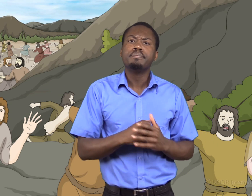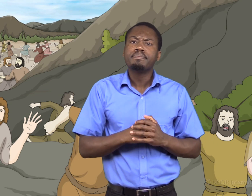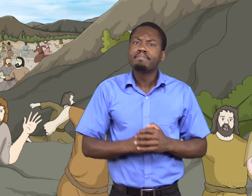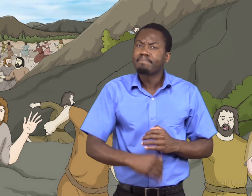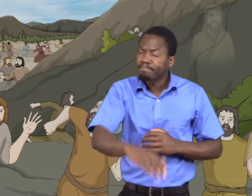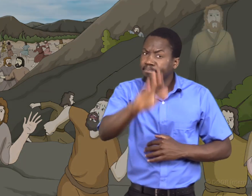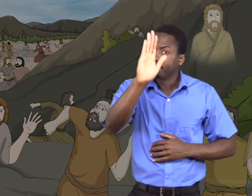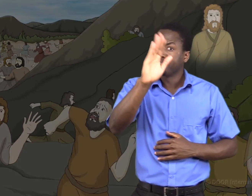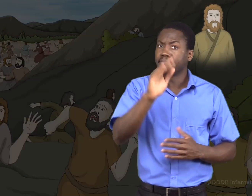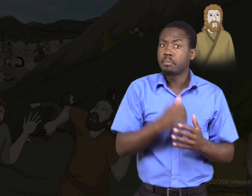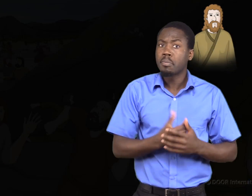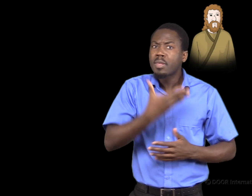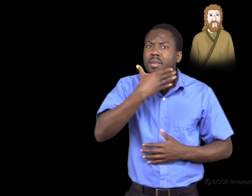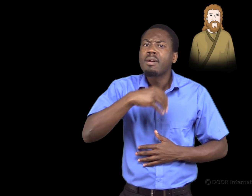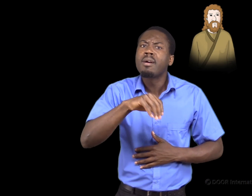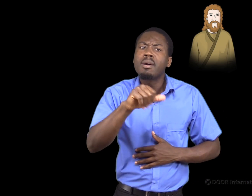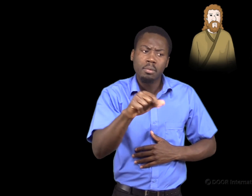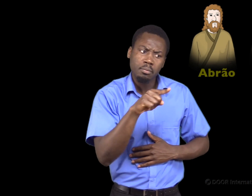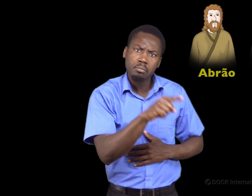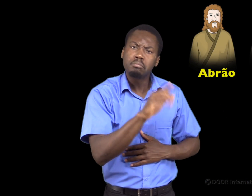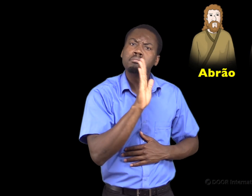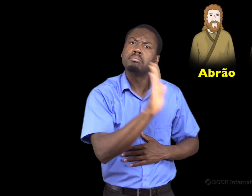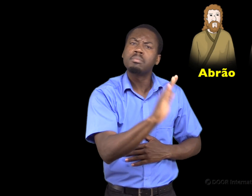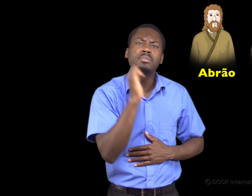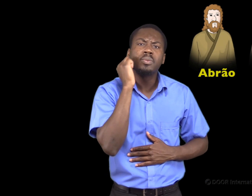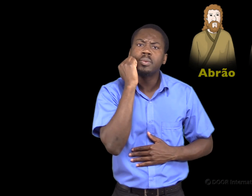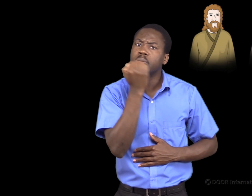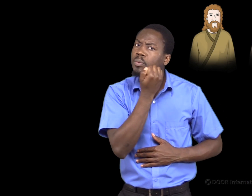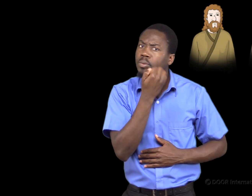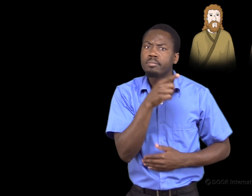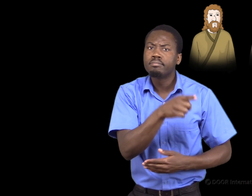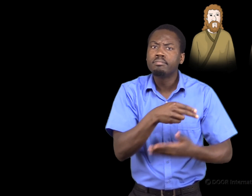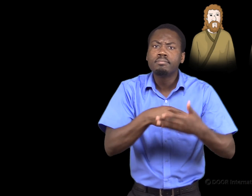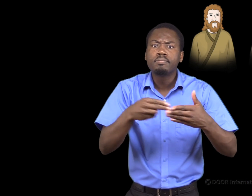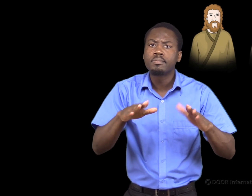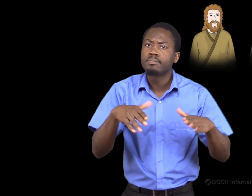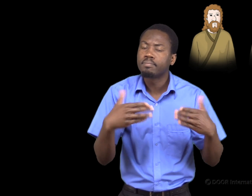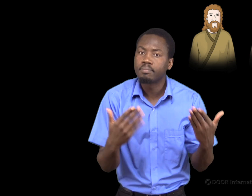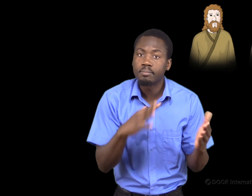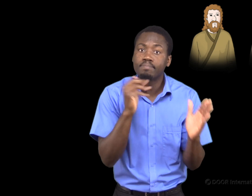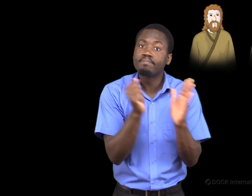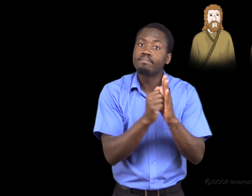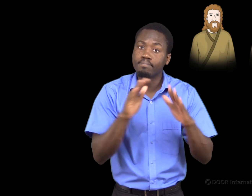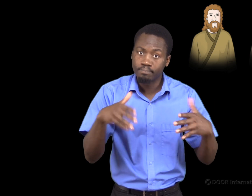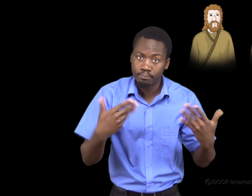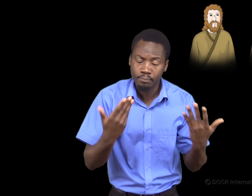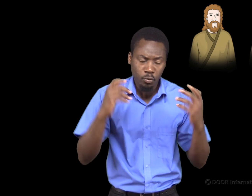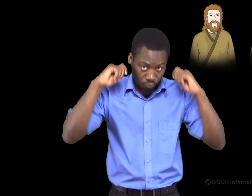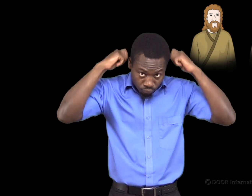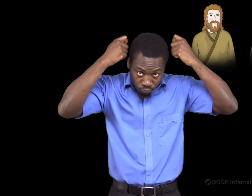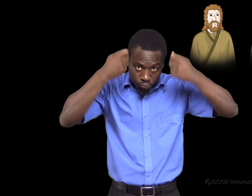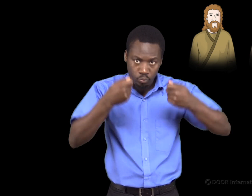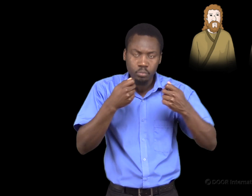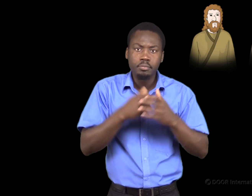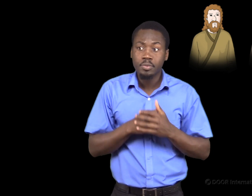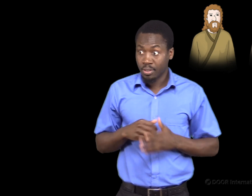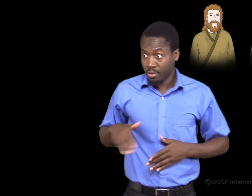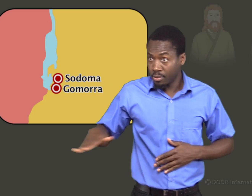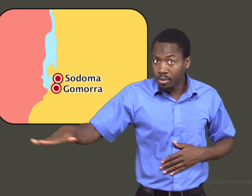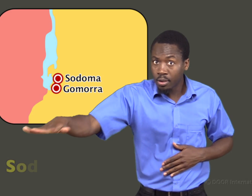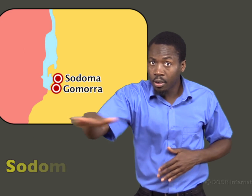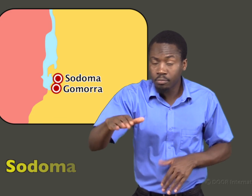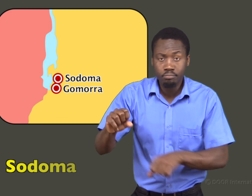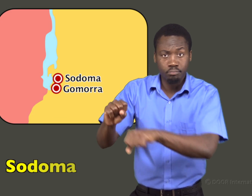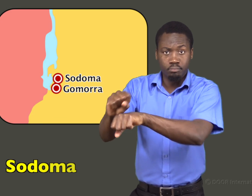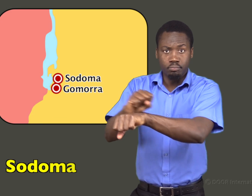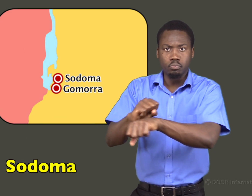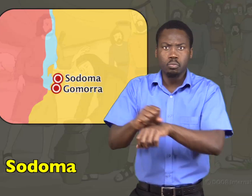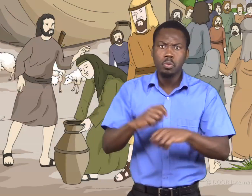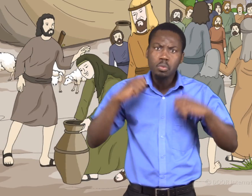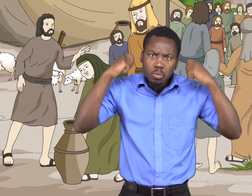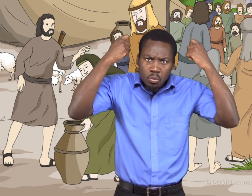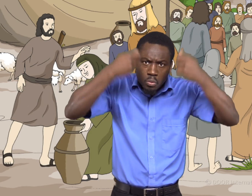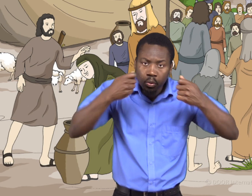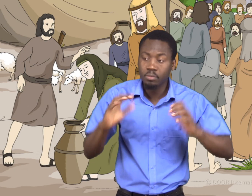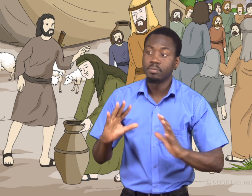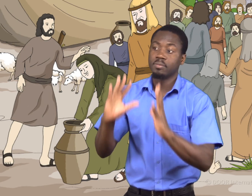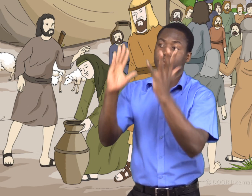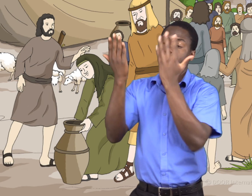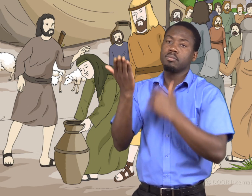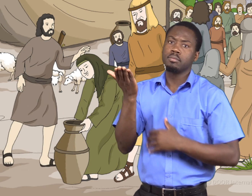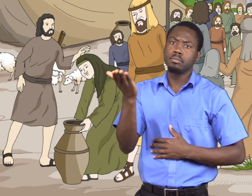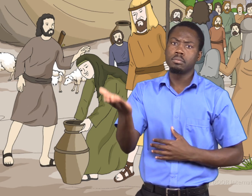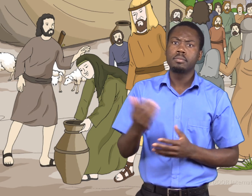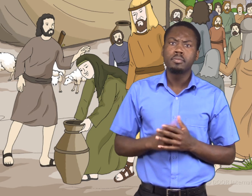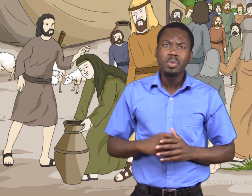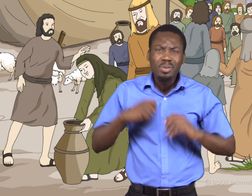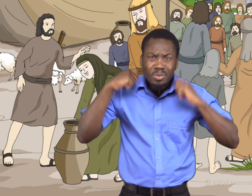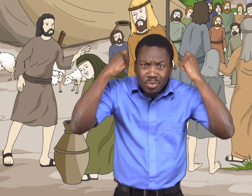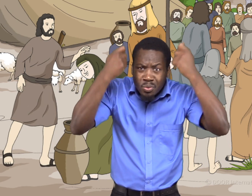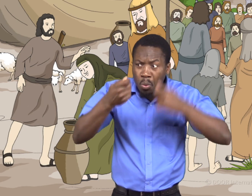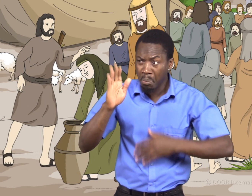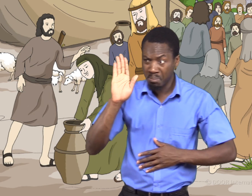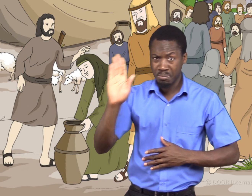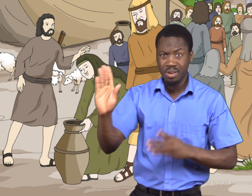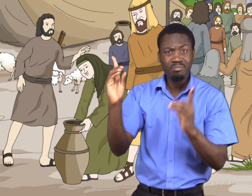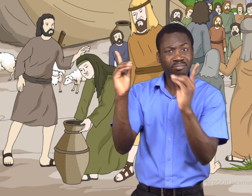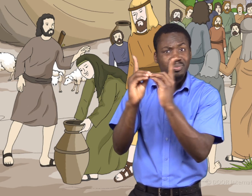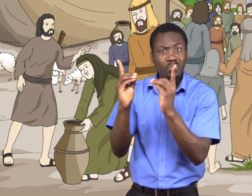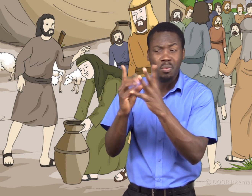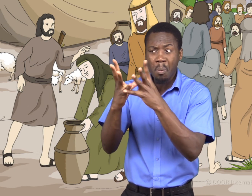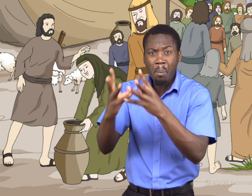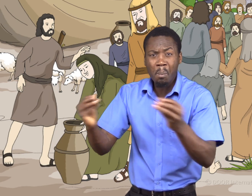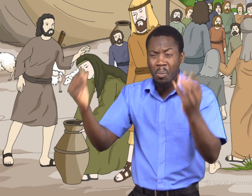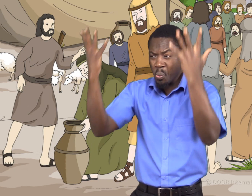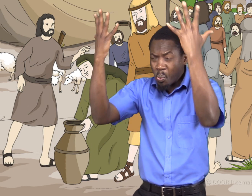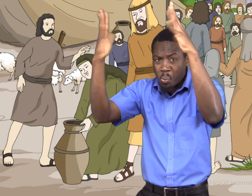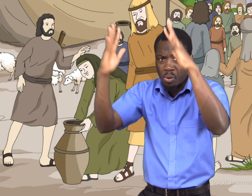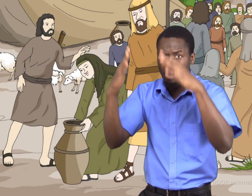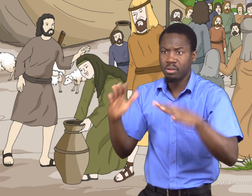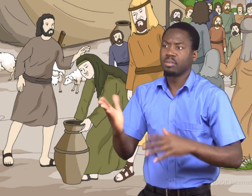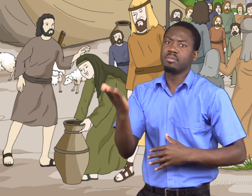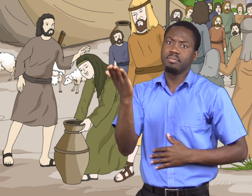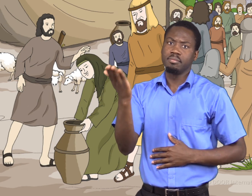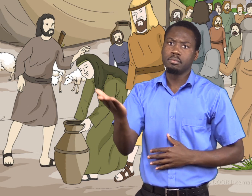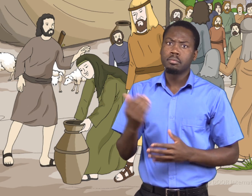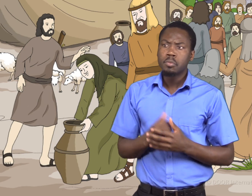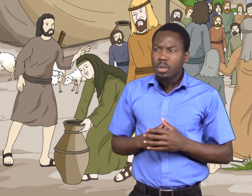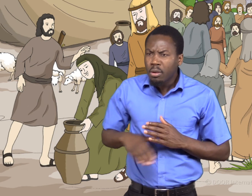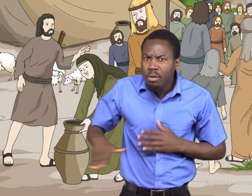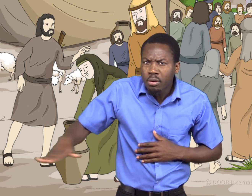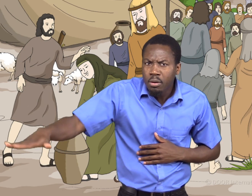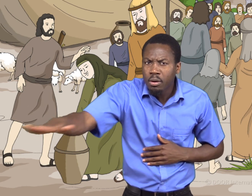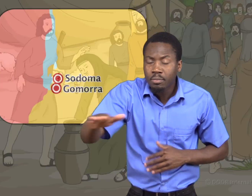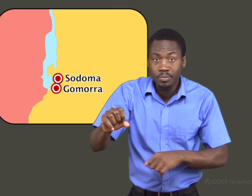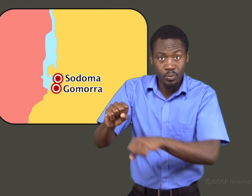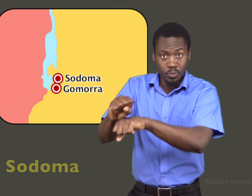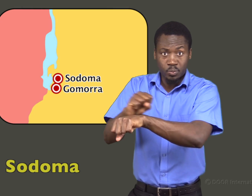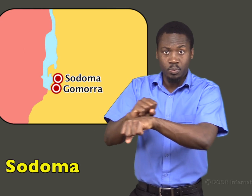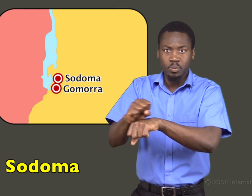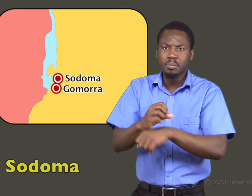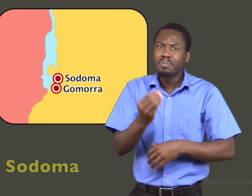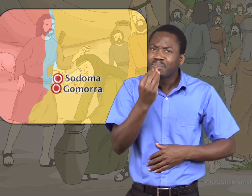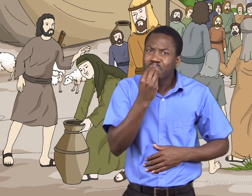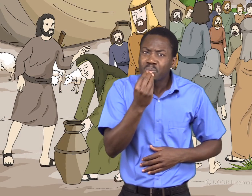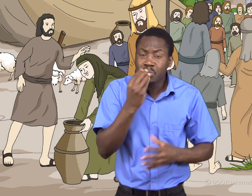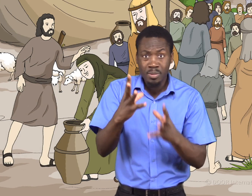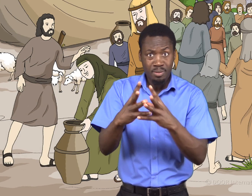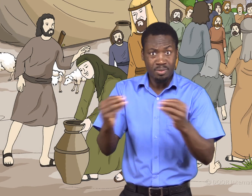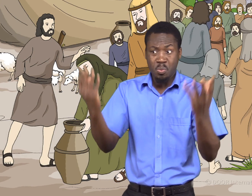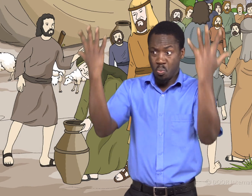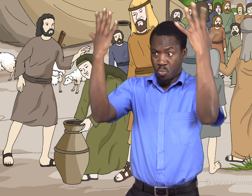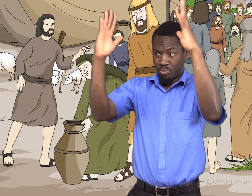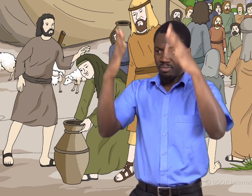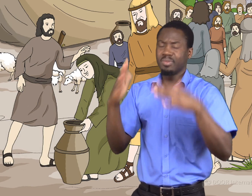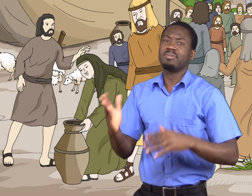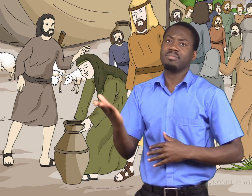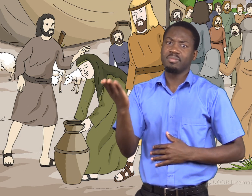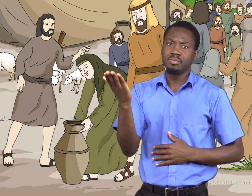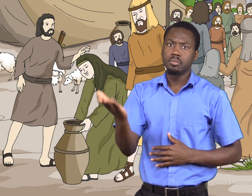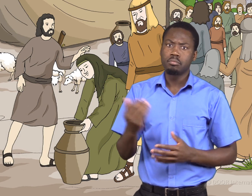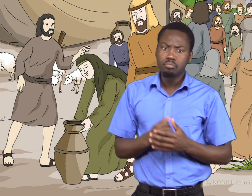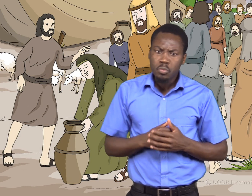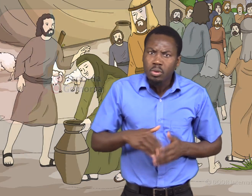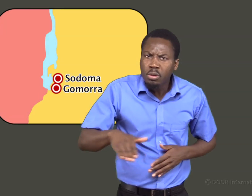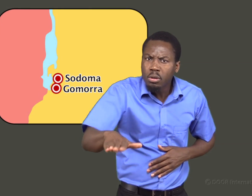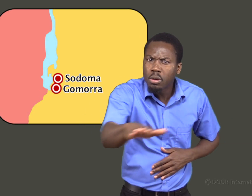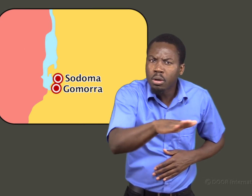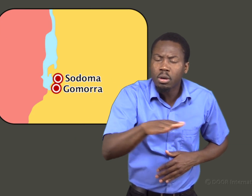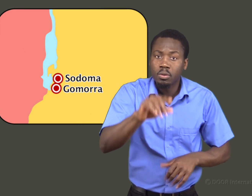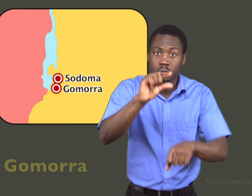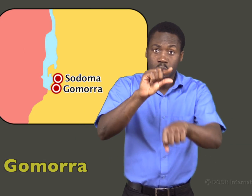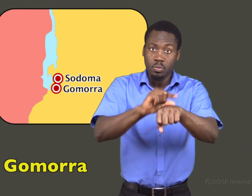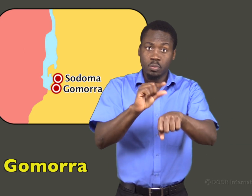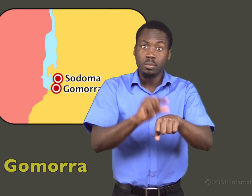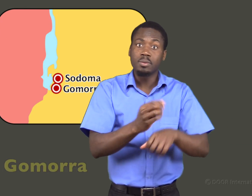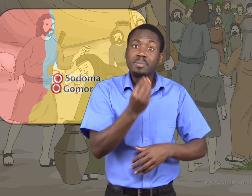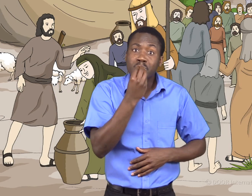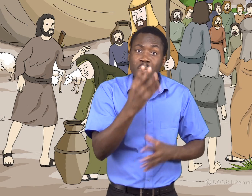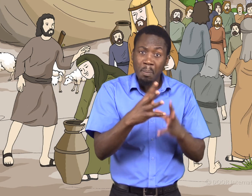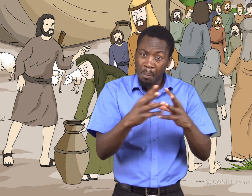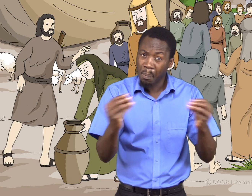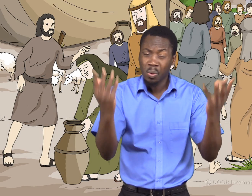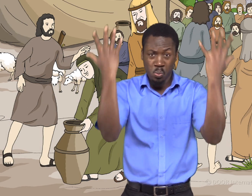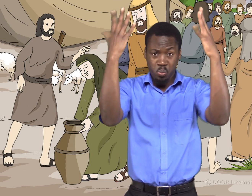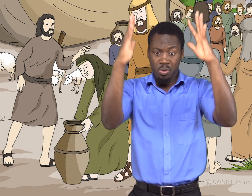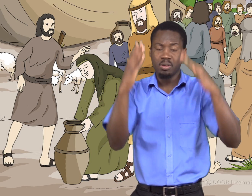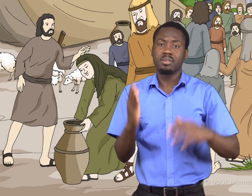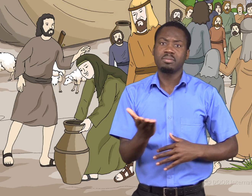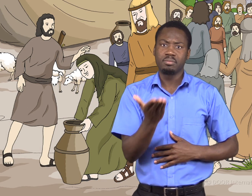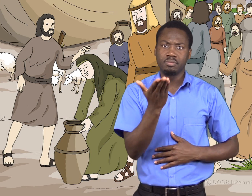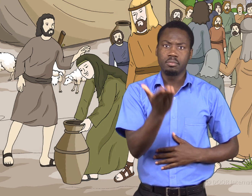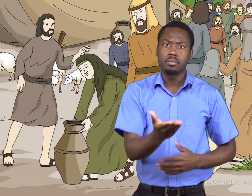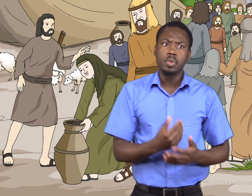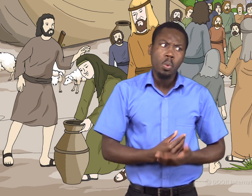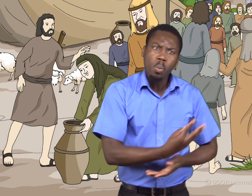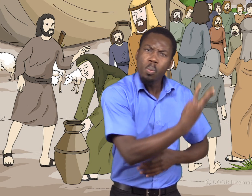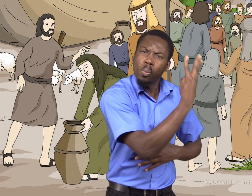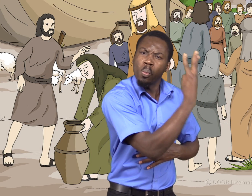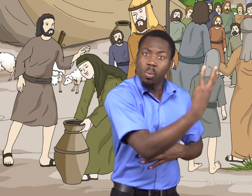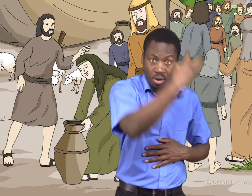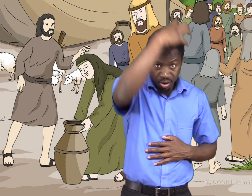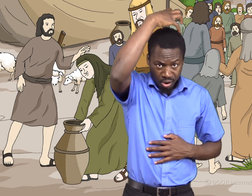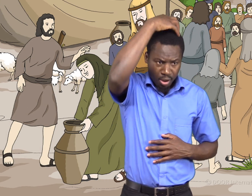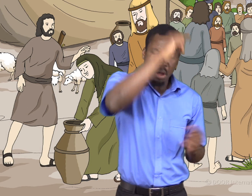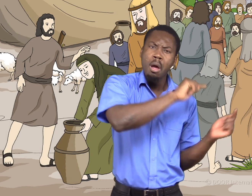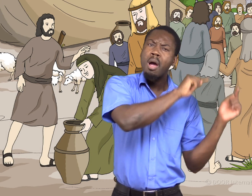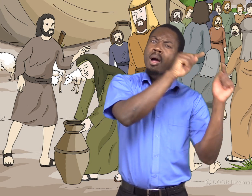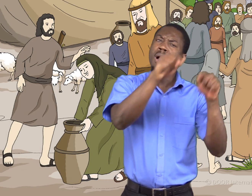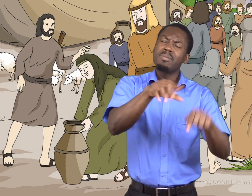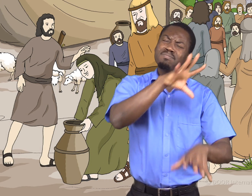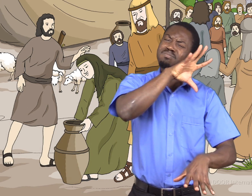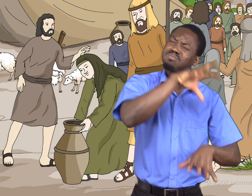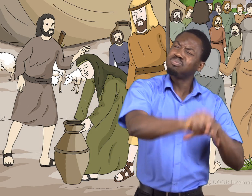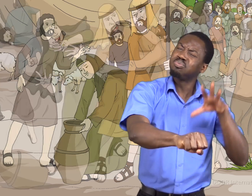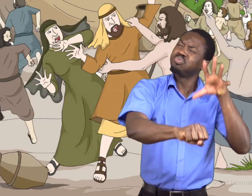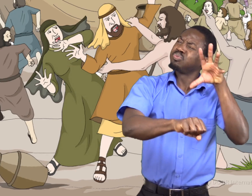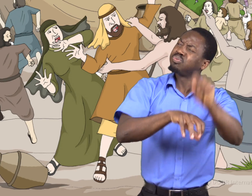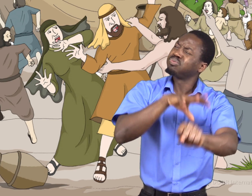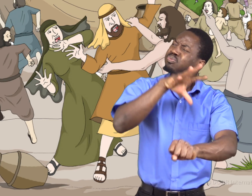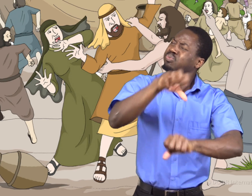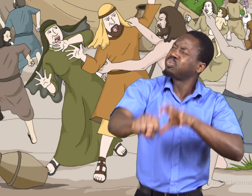They also carried off Abram’s nephew Lot and his possessions, since Lot was living in Sodom.